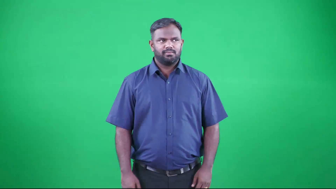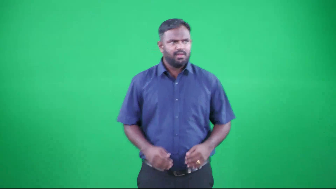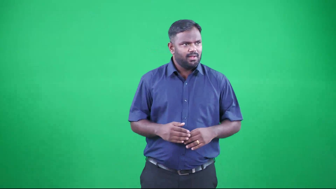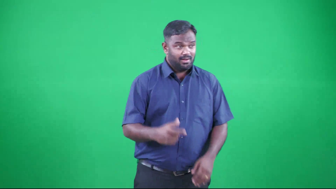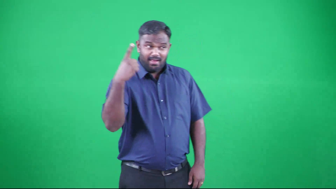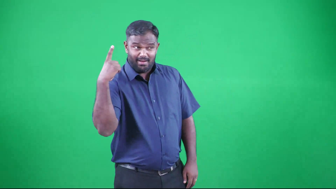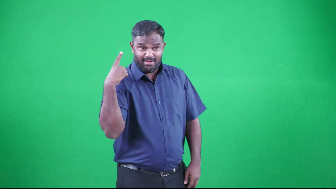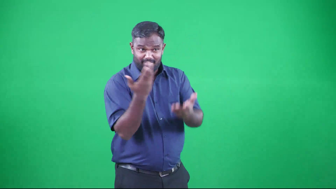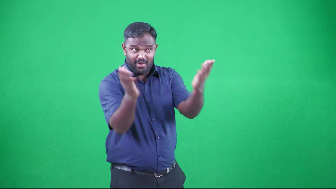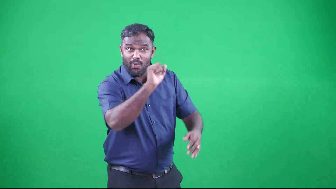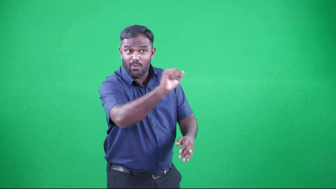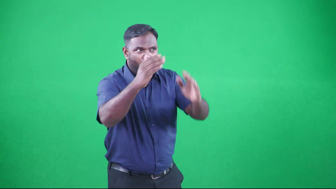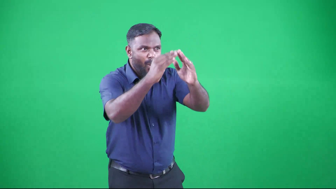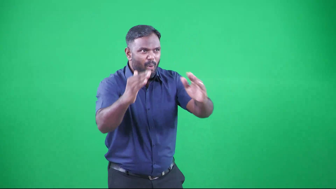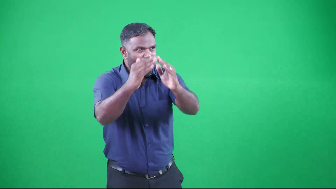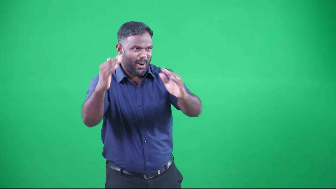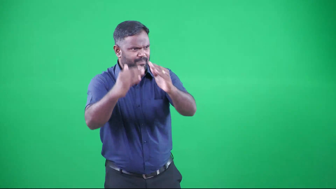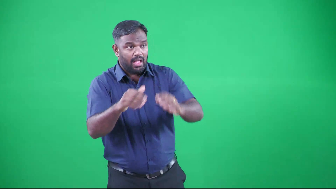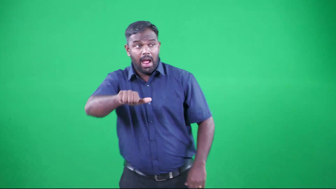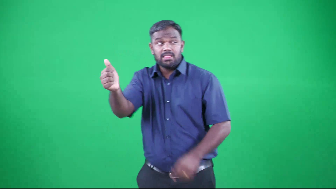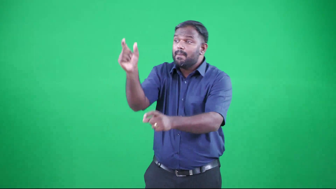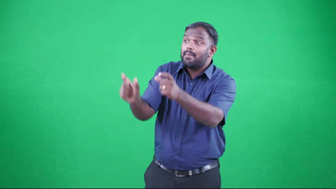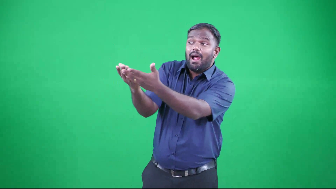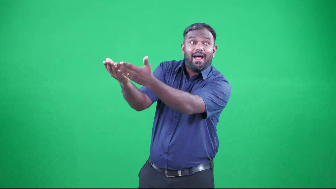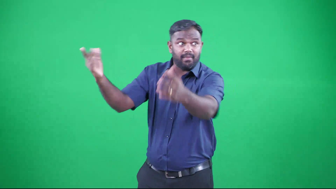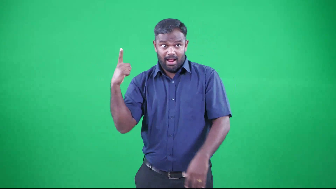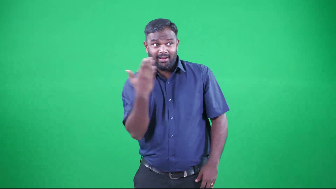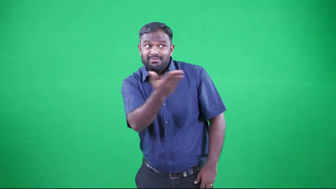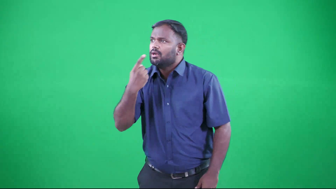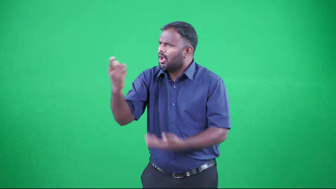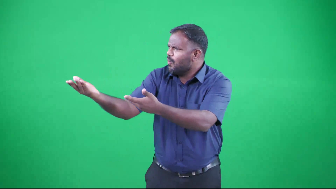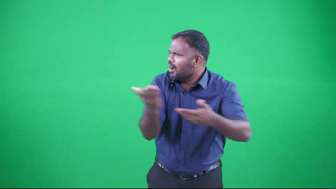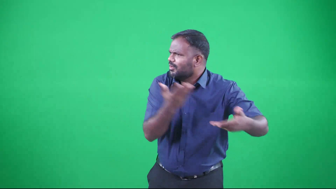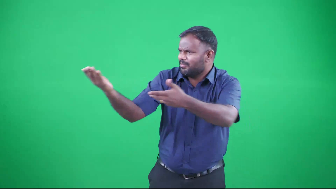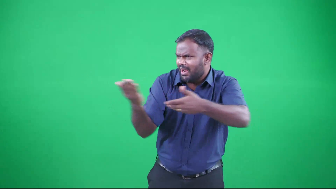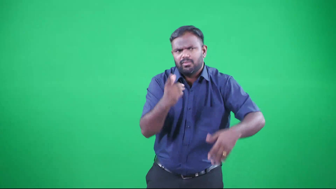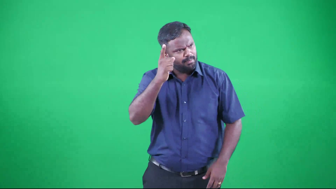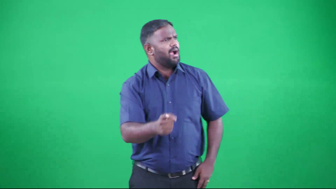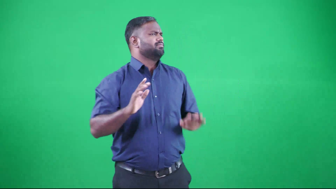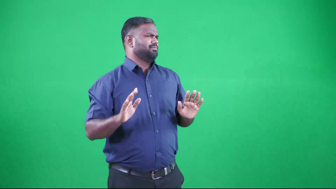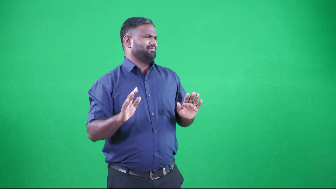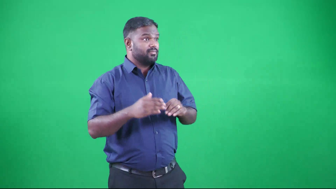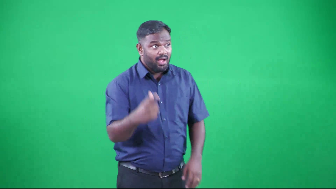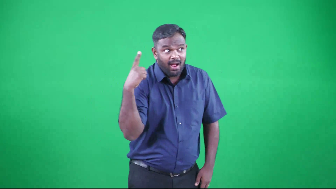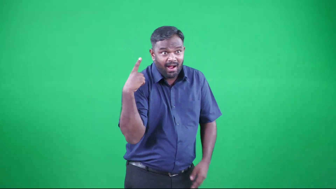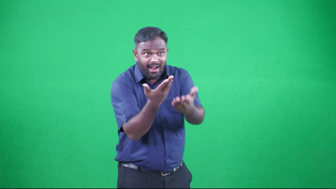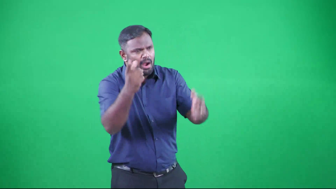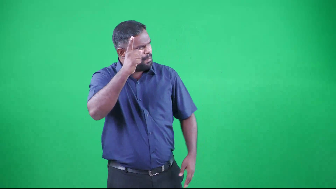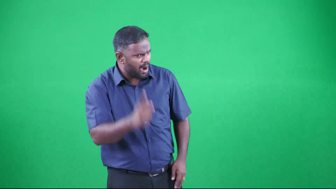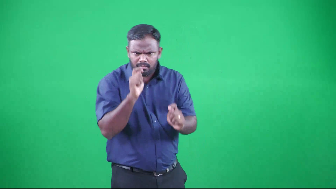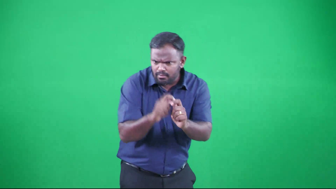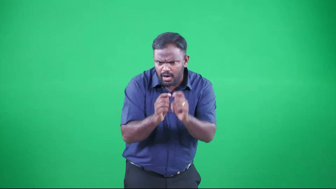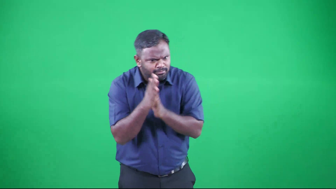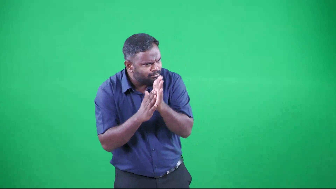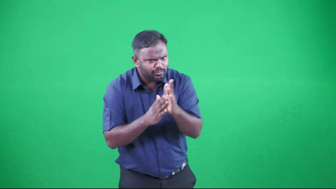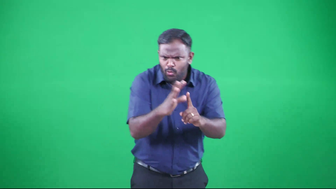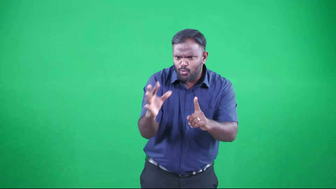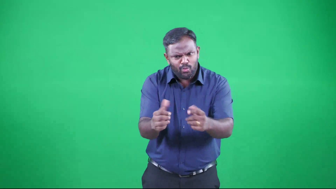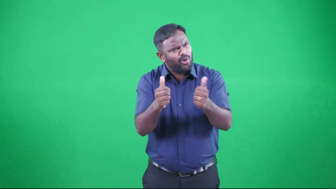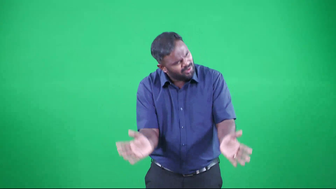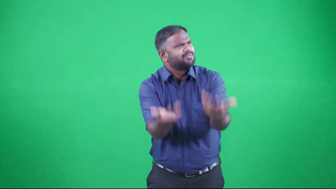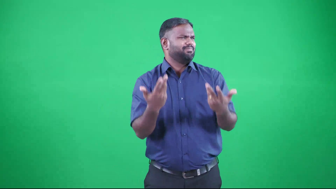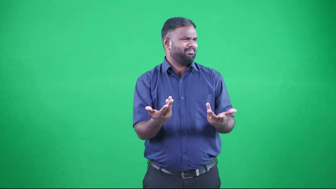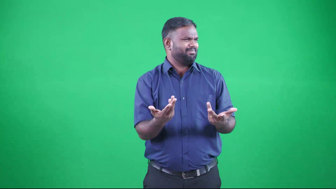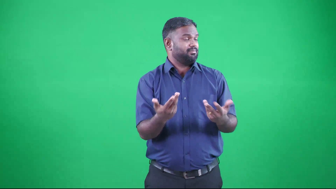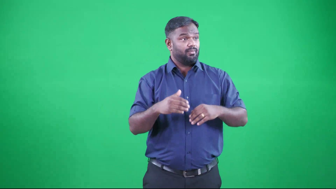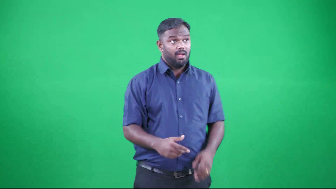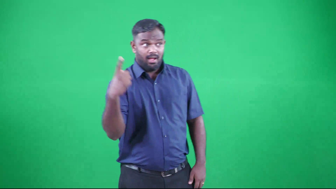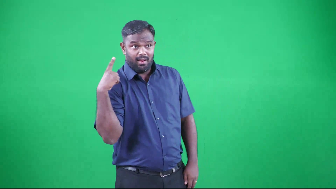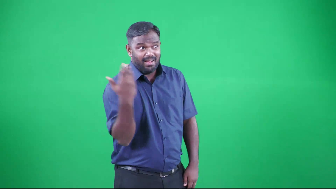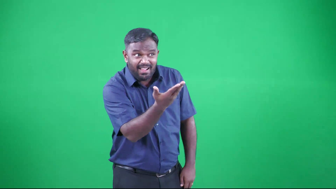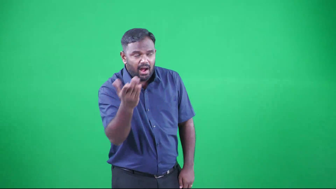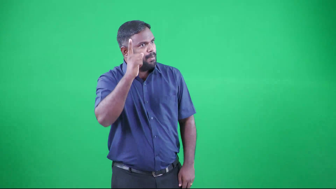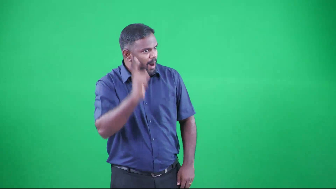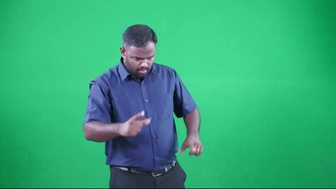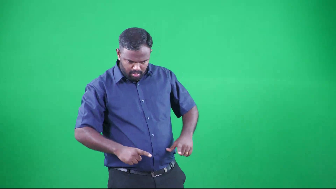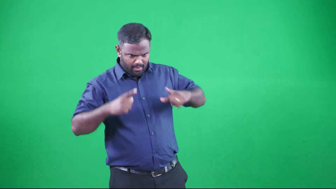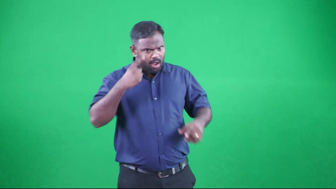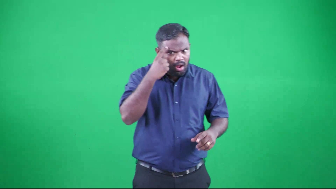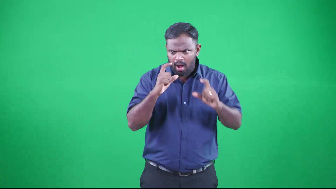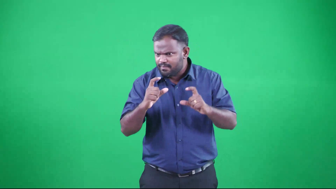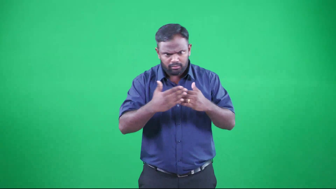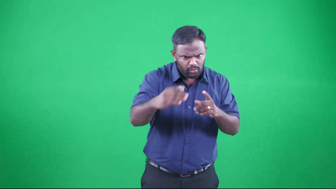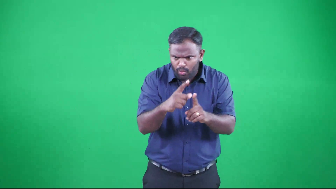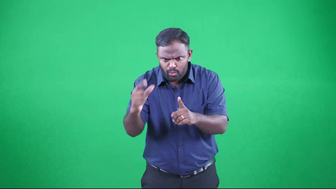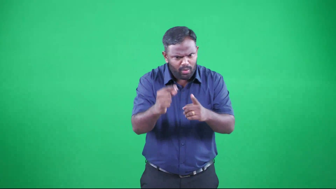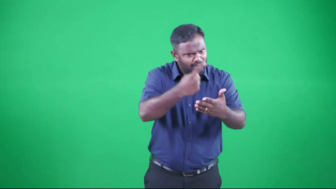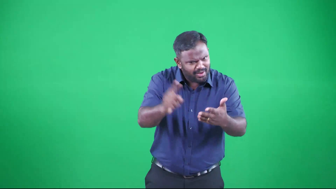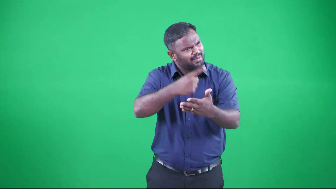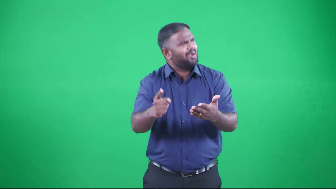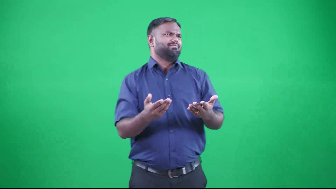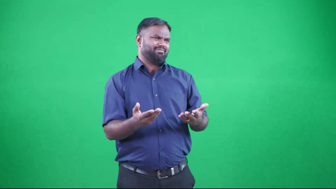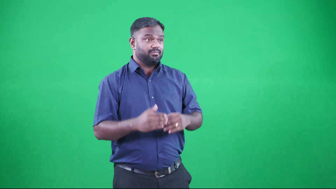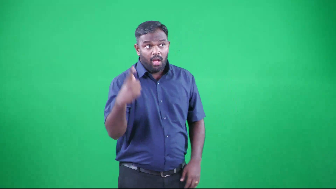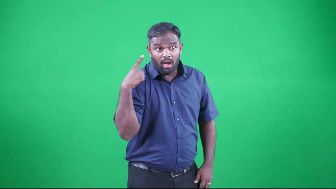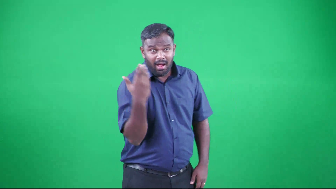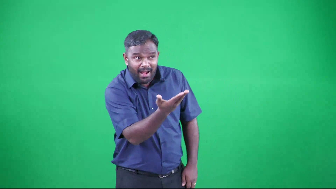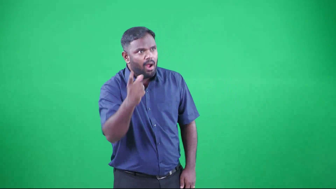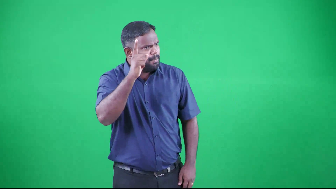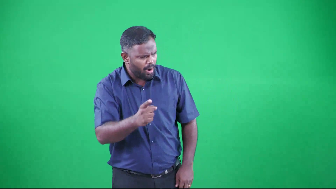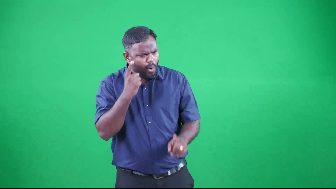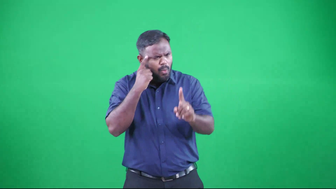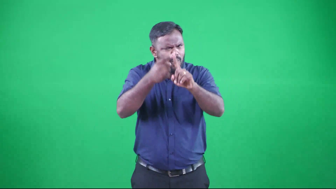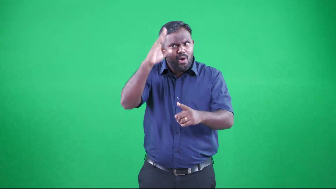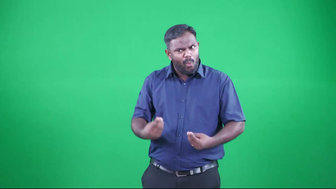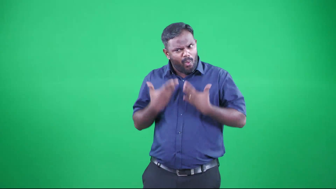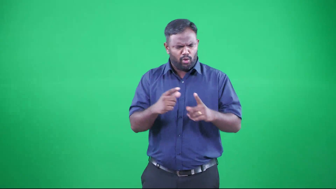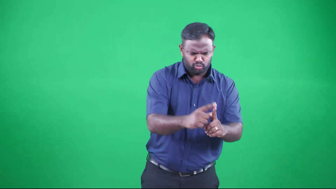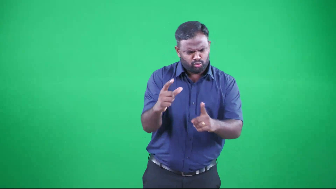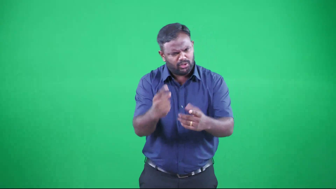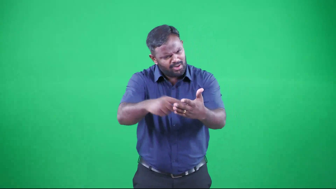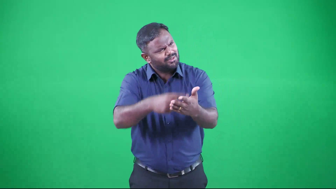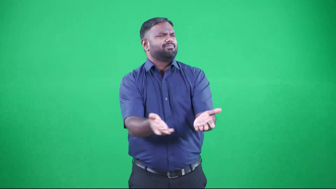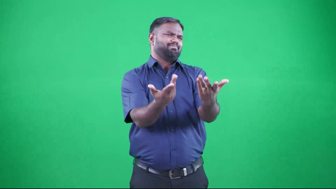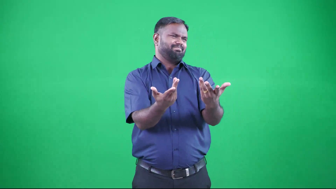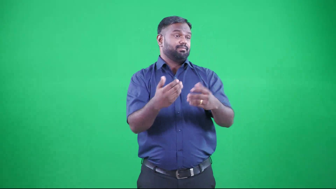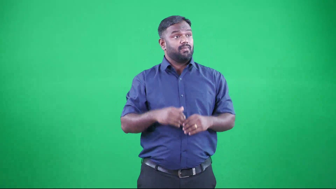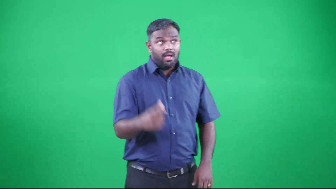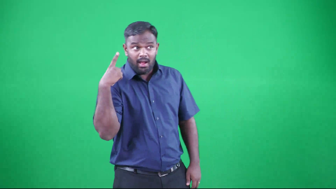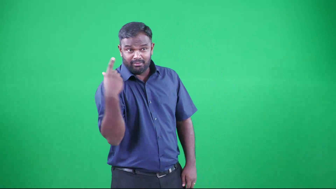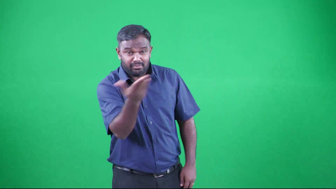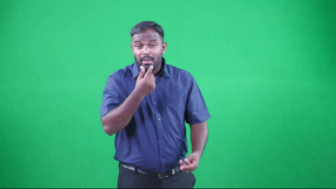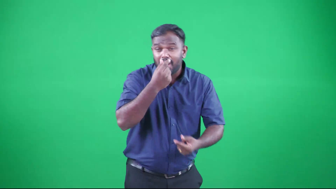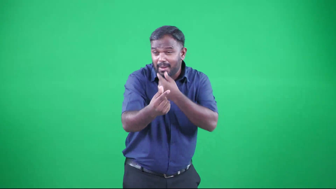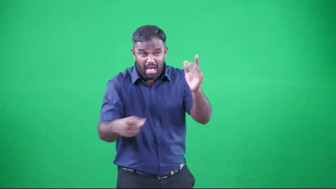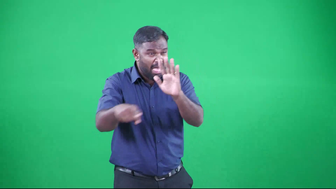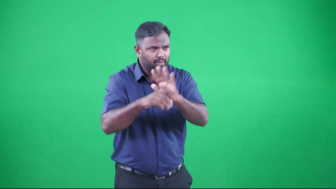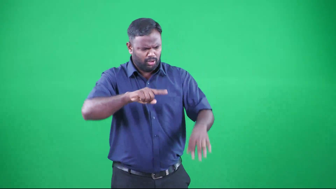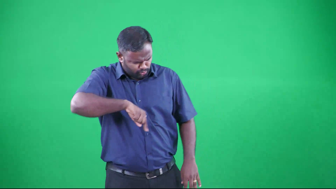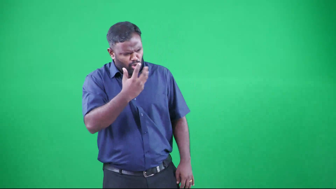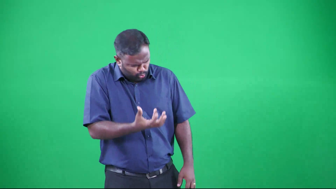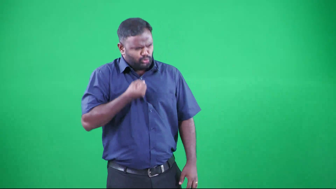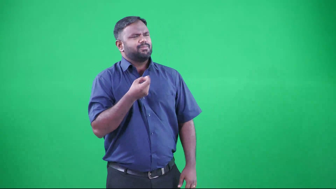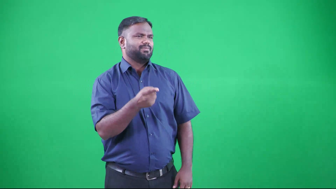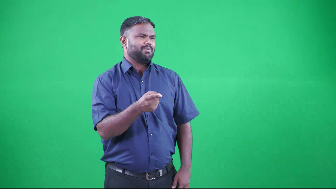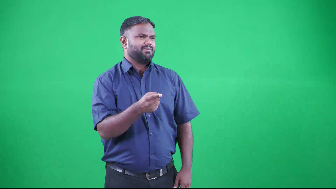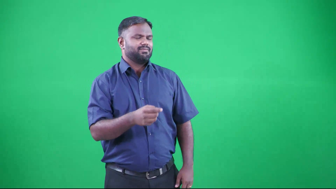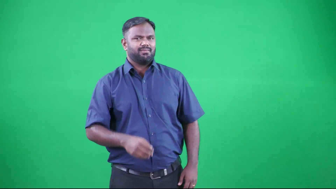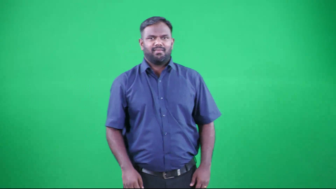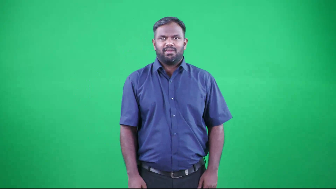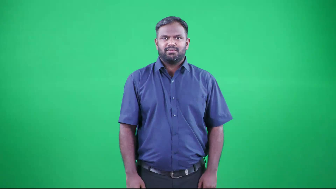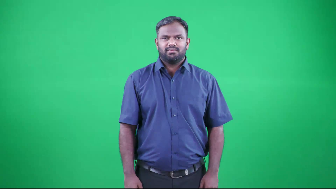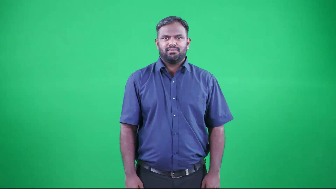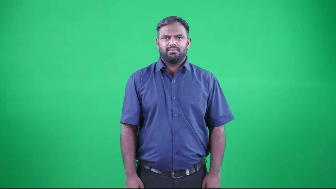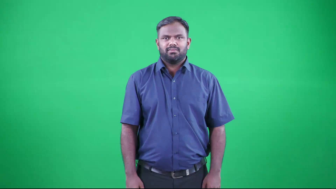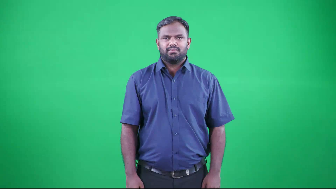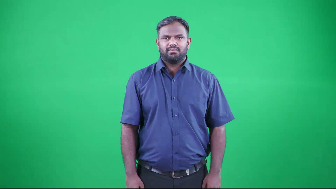Instead, he must be hospitable, a lover of good, self-controlled, upright, holy, and disciplined.